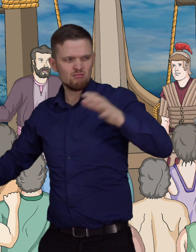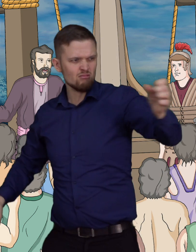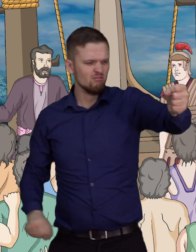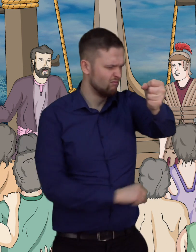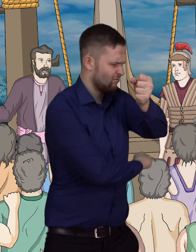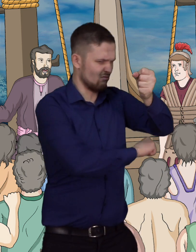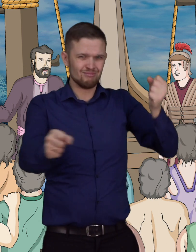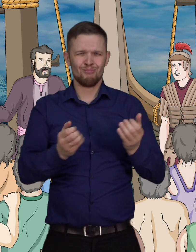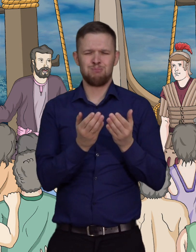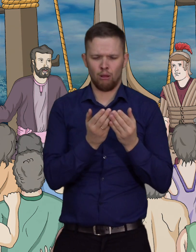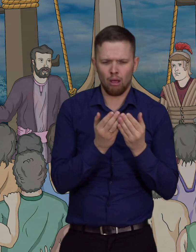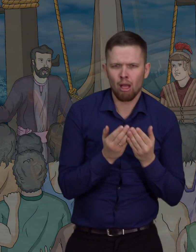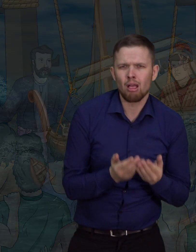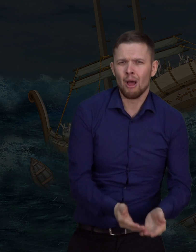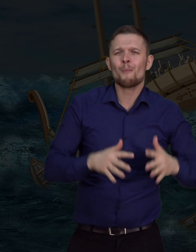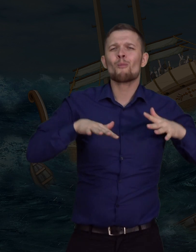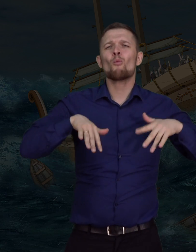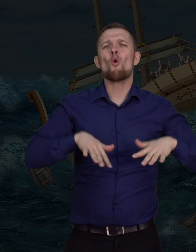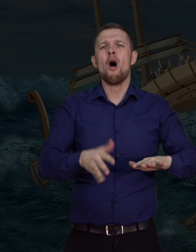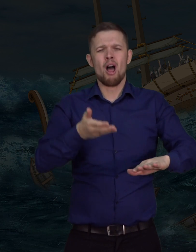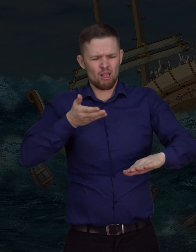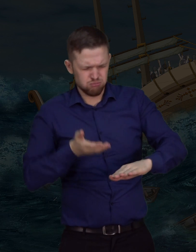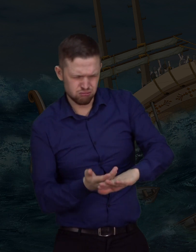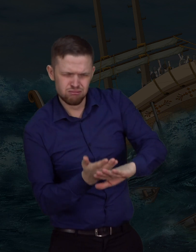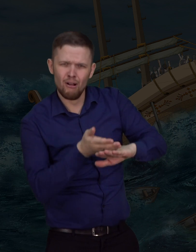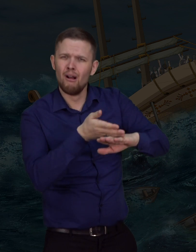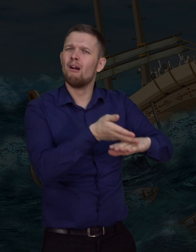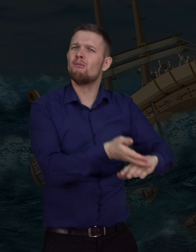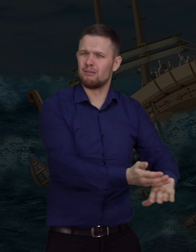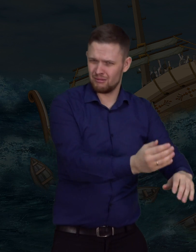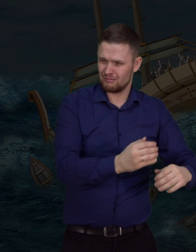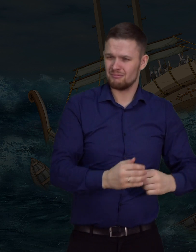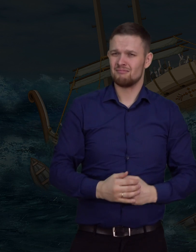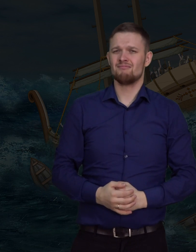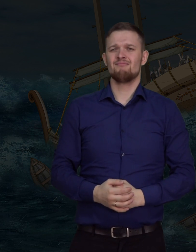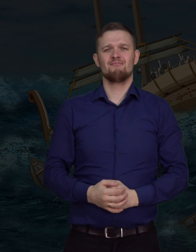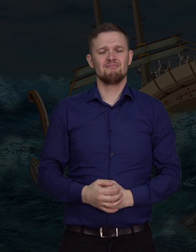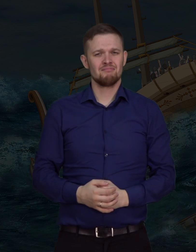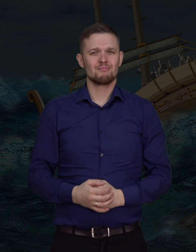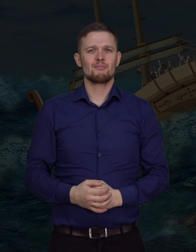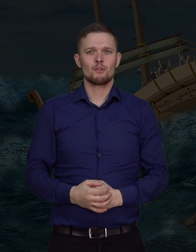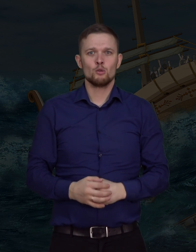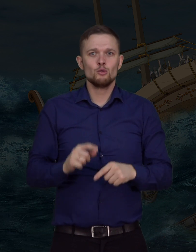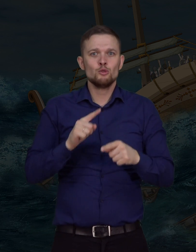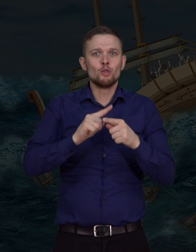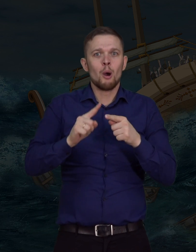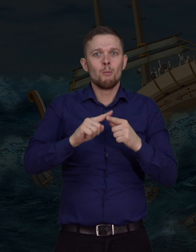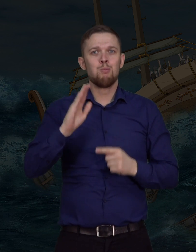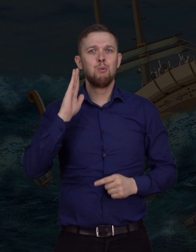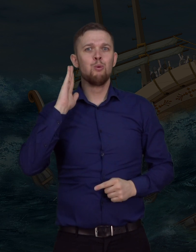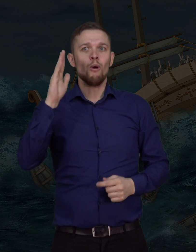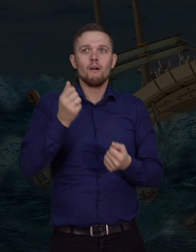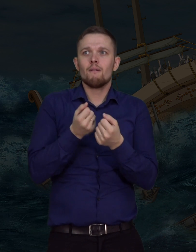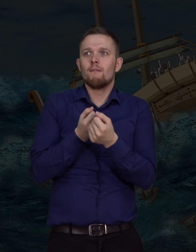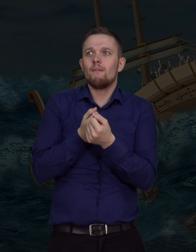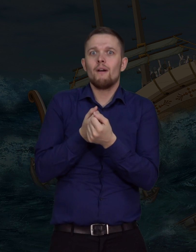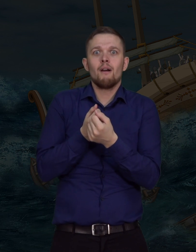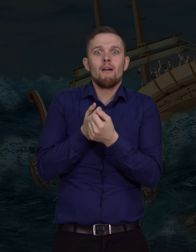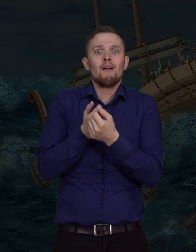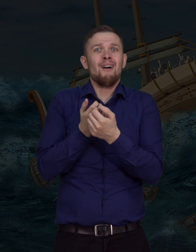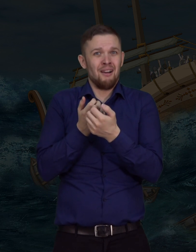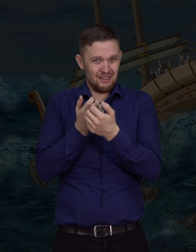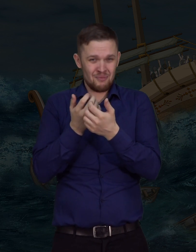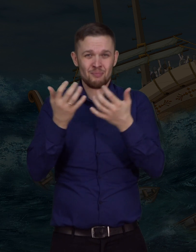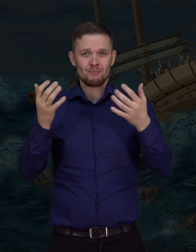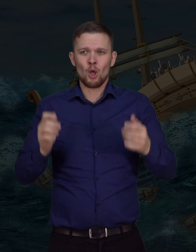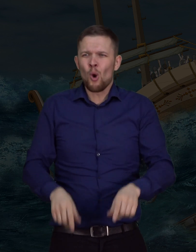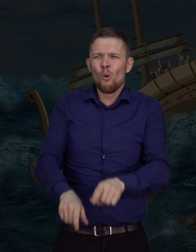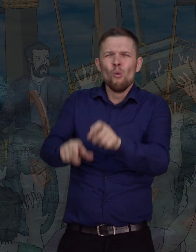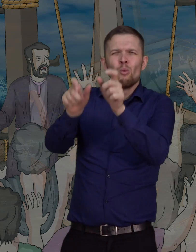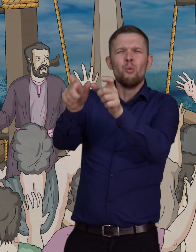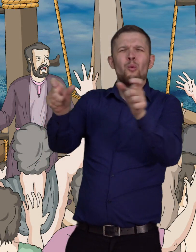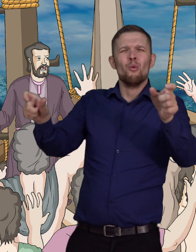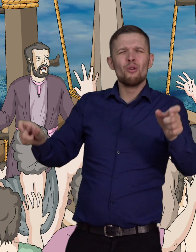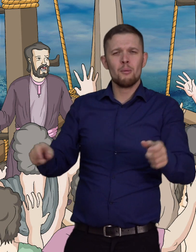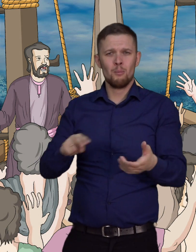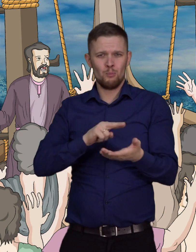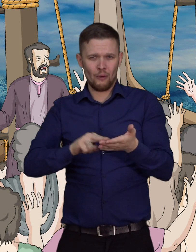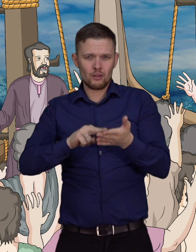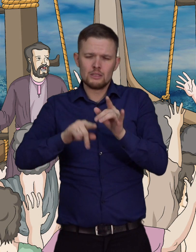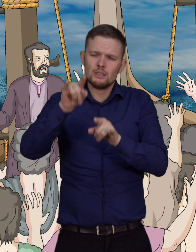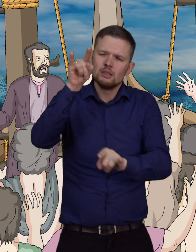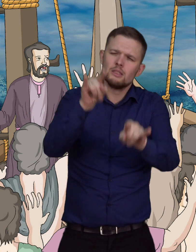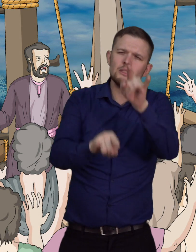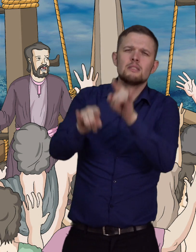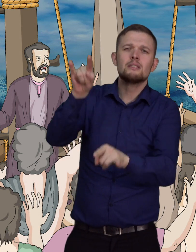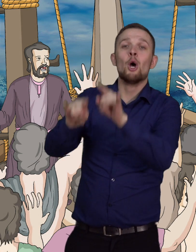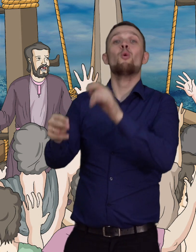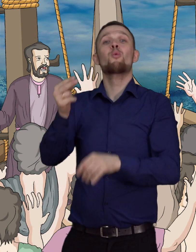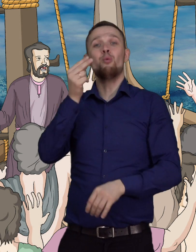So the soldiers cut the ropes to the lifeboat and set it adrift.